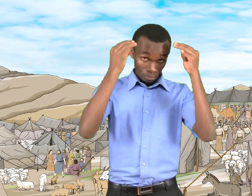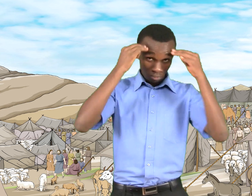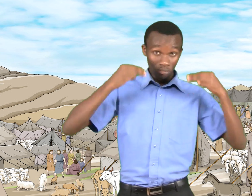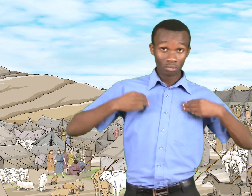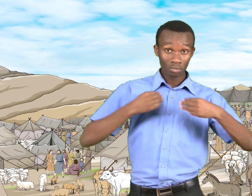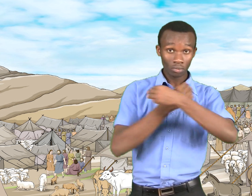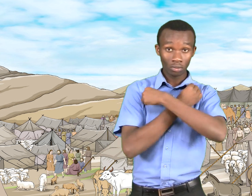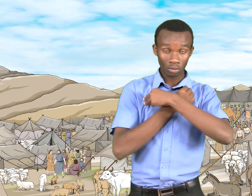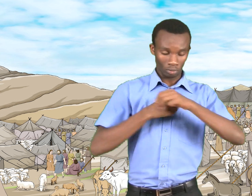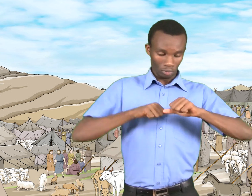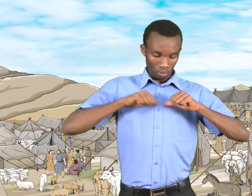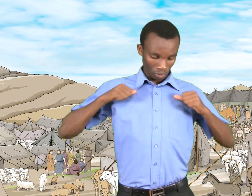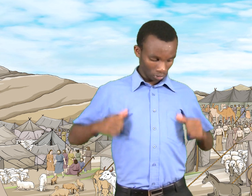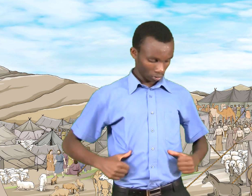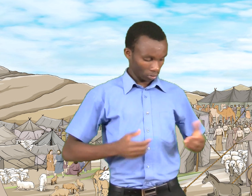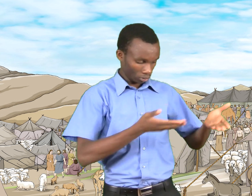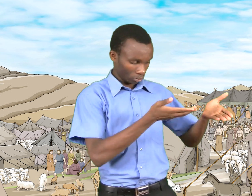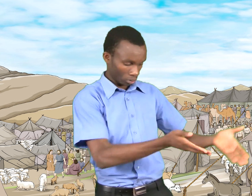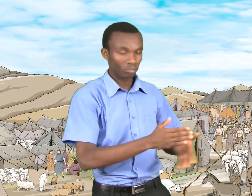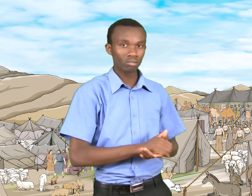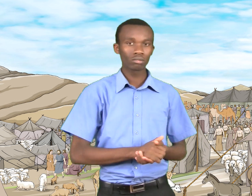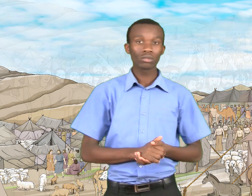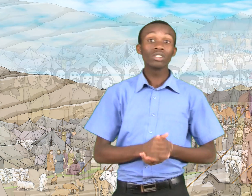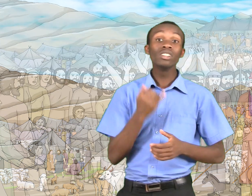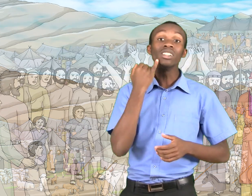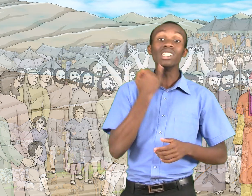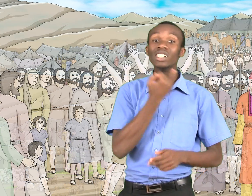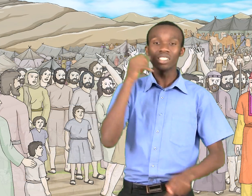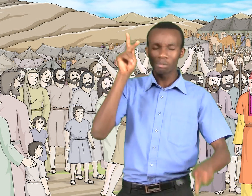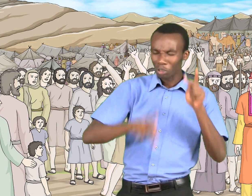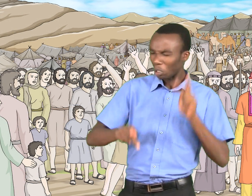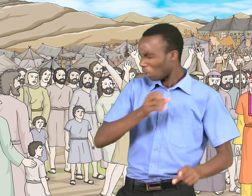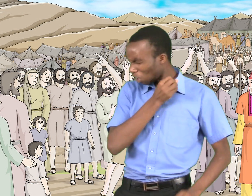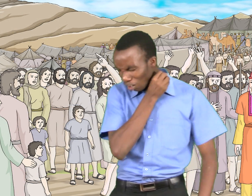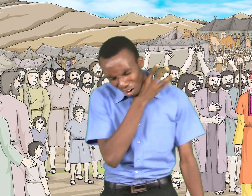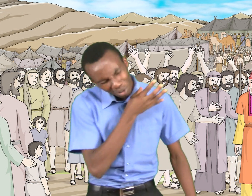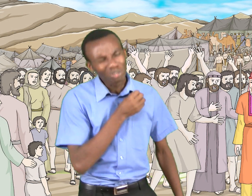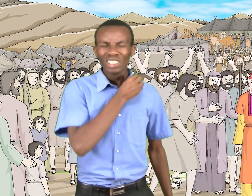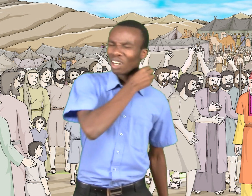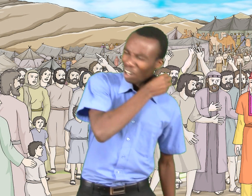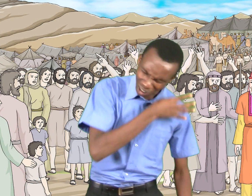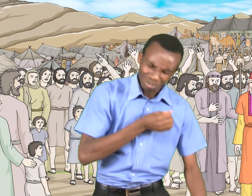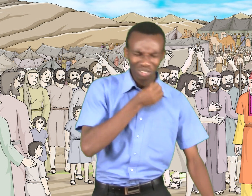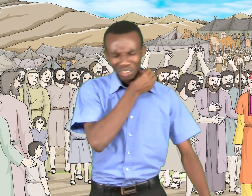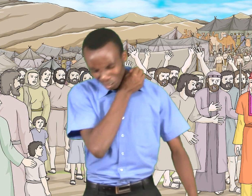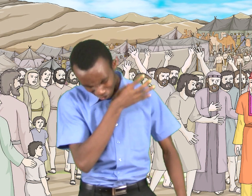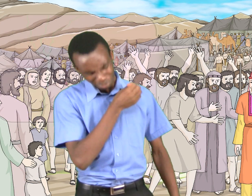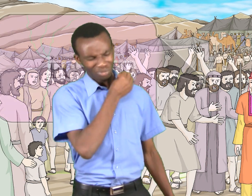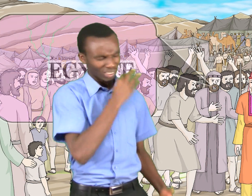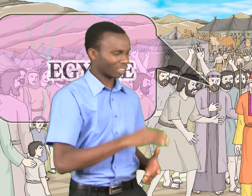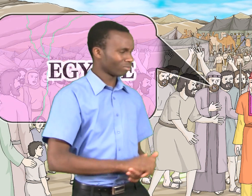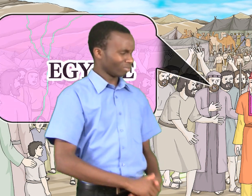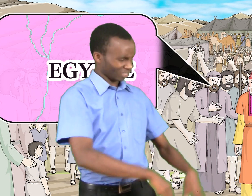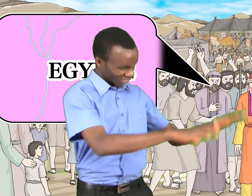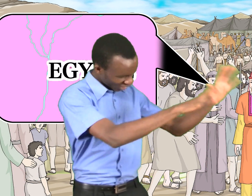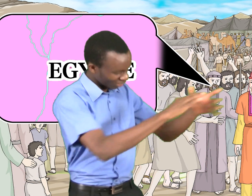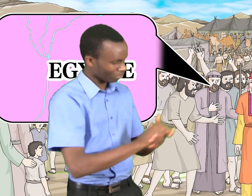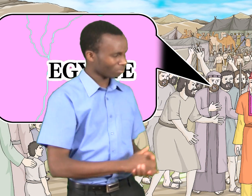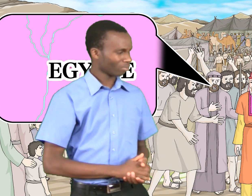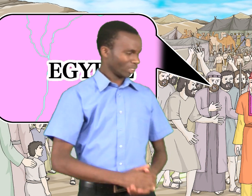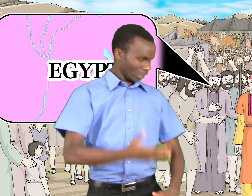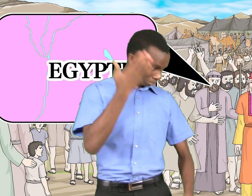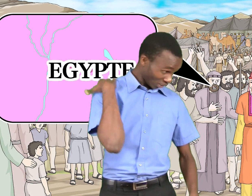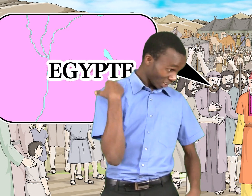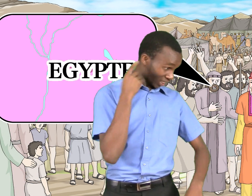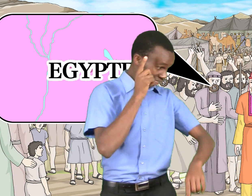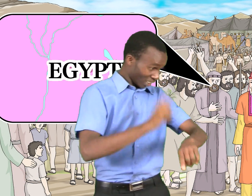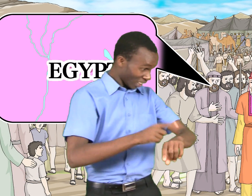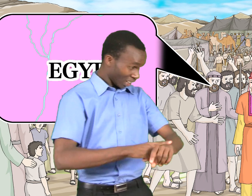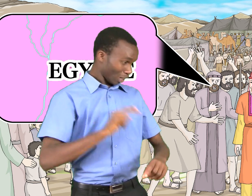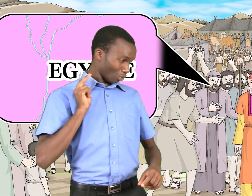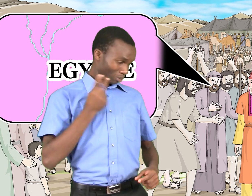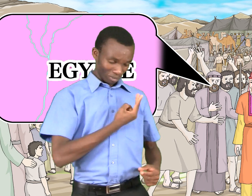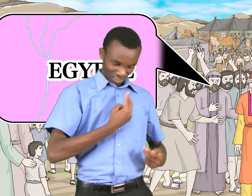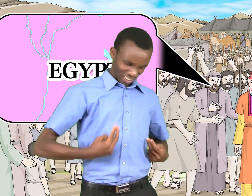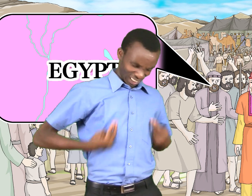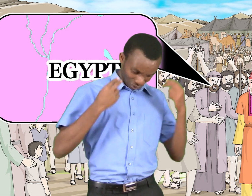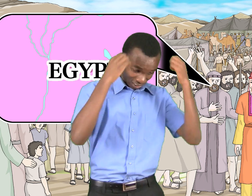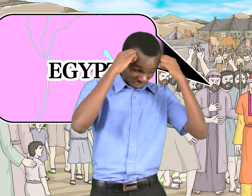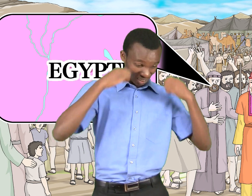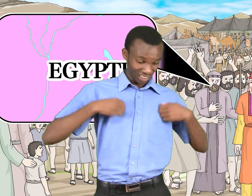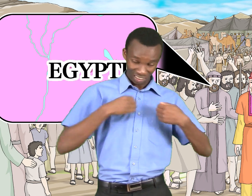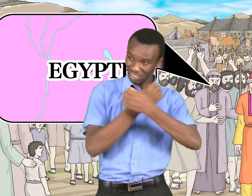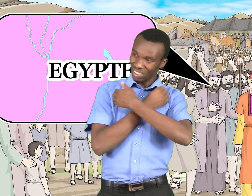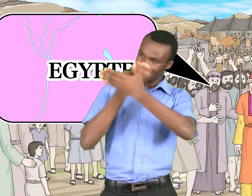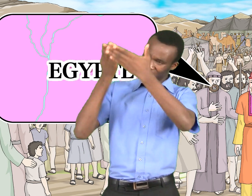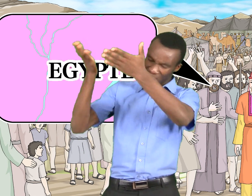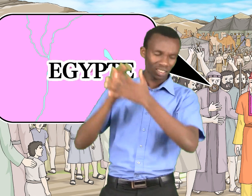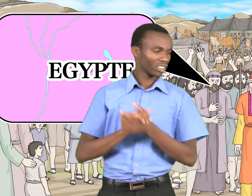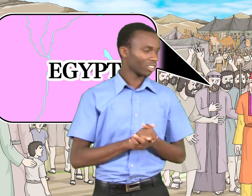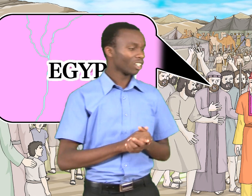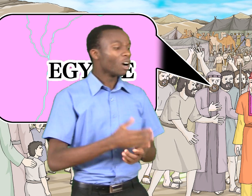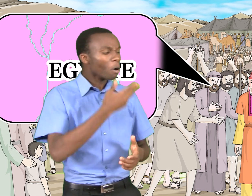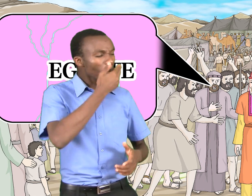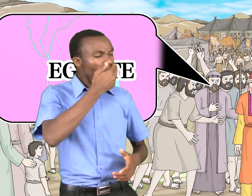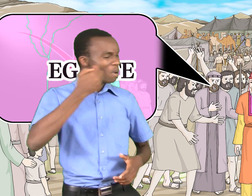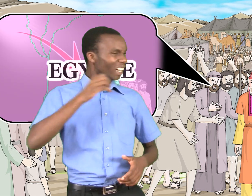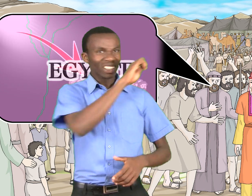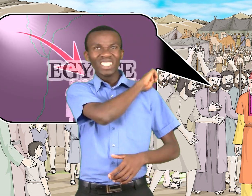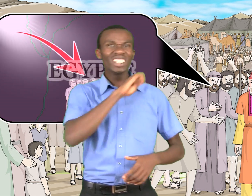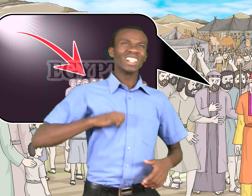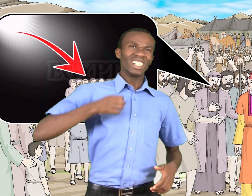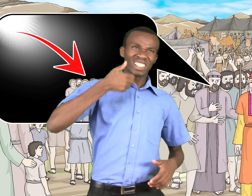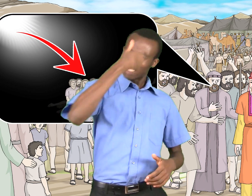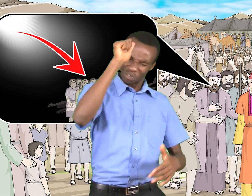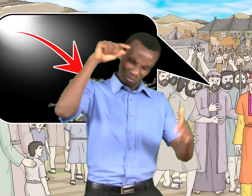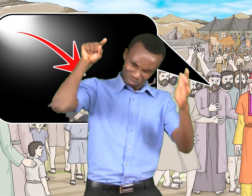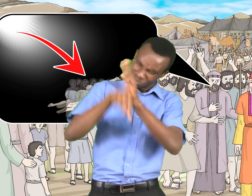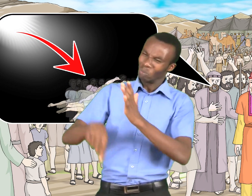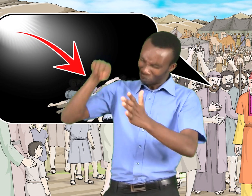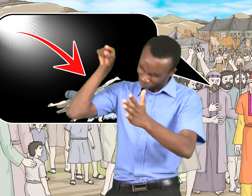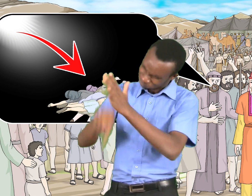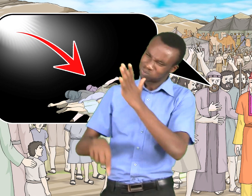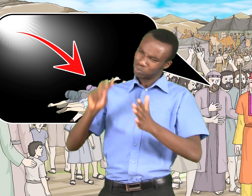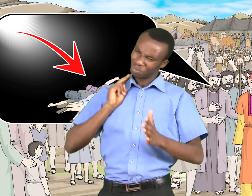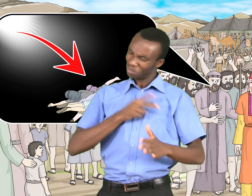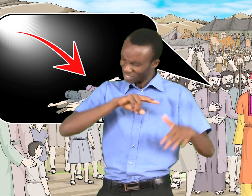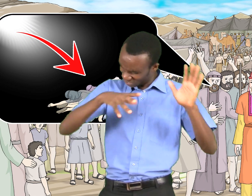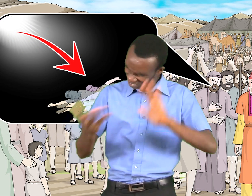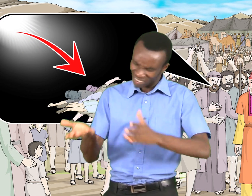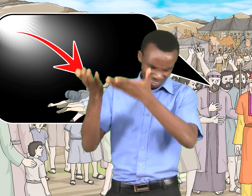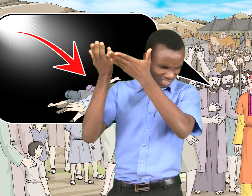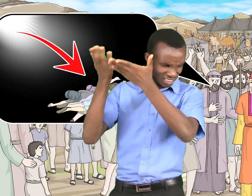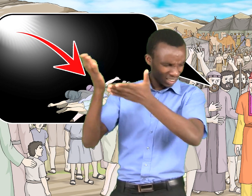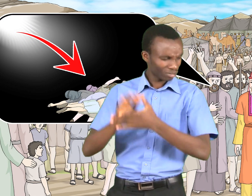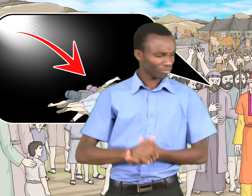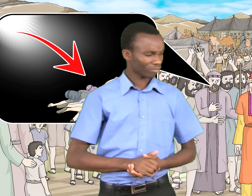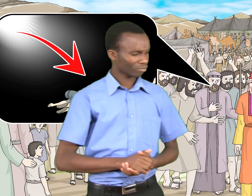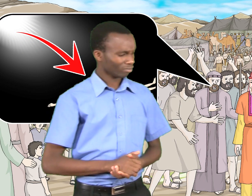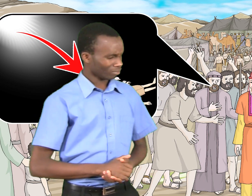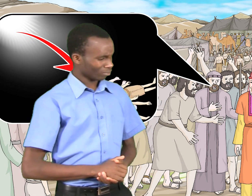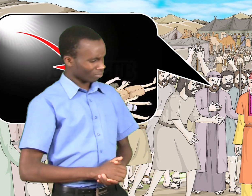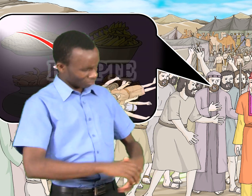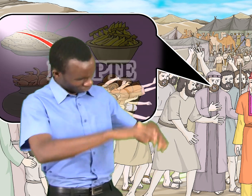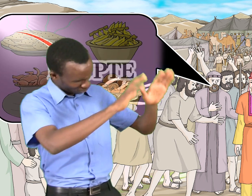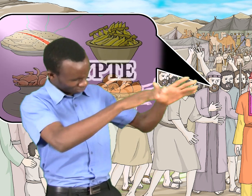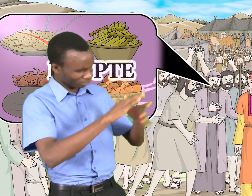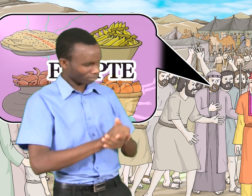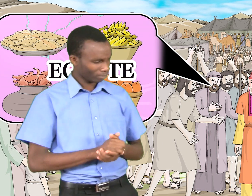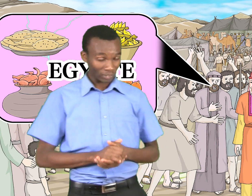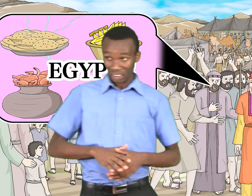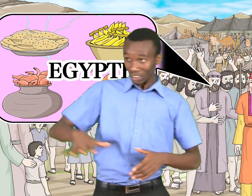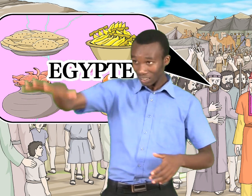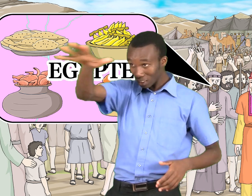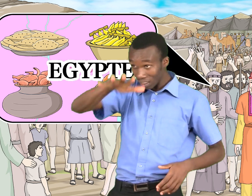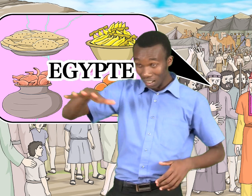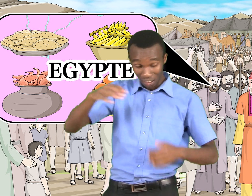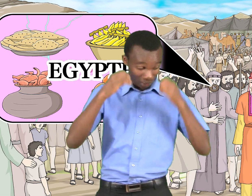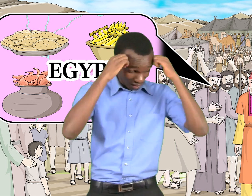And there in the desert they all grumbled against Moses and Aaron. “If only we had died by the LORD’s hand in the land of Egypt!” they said.